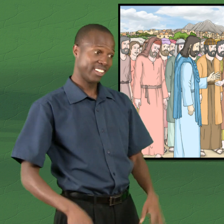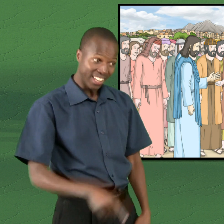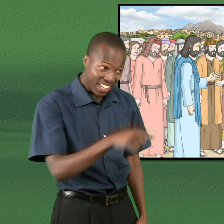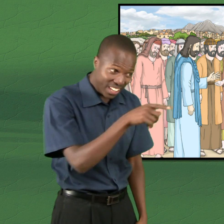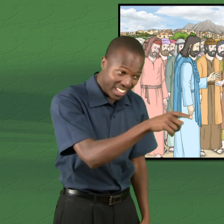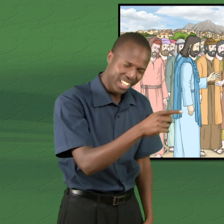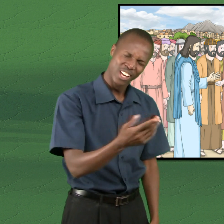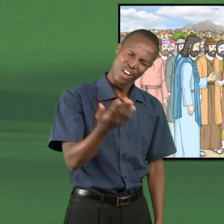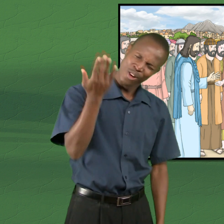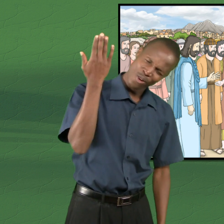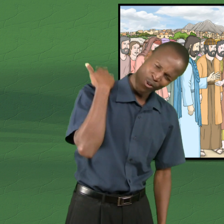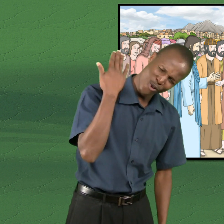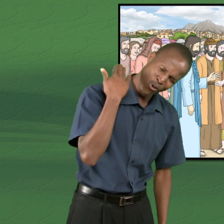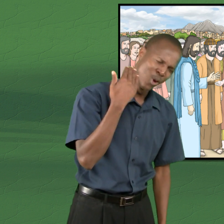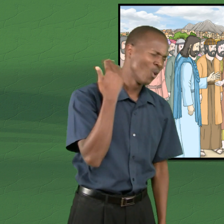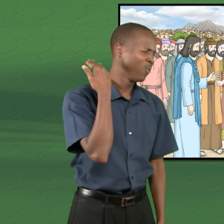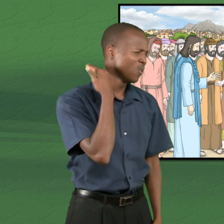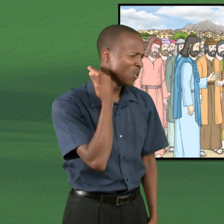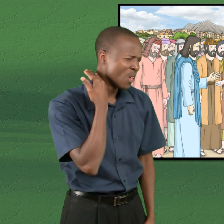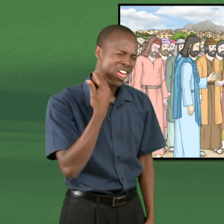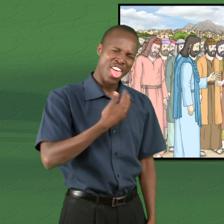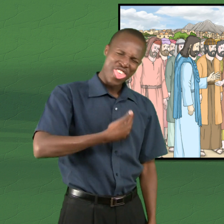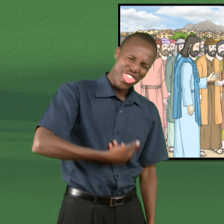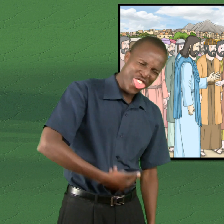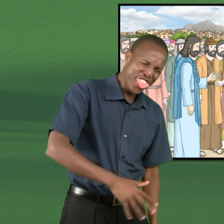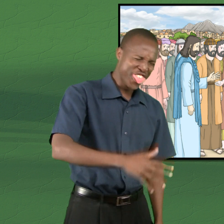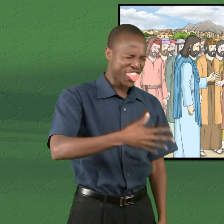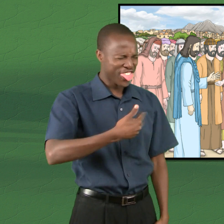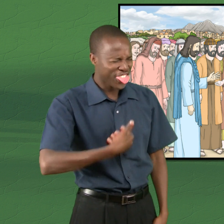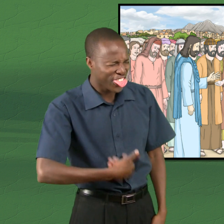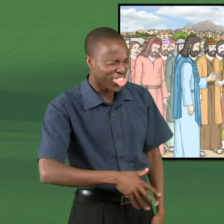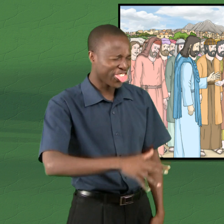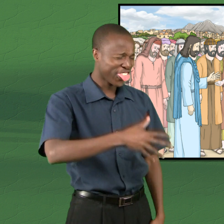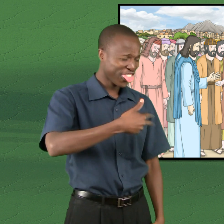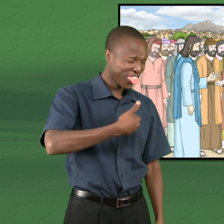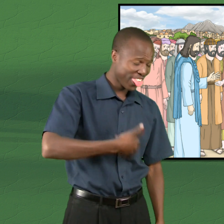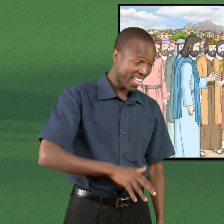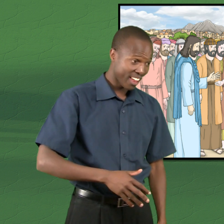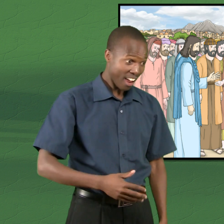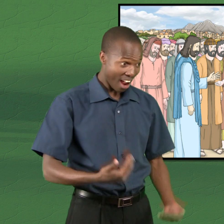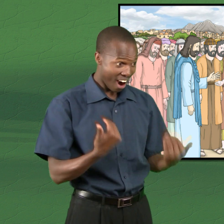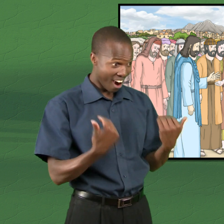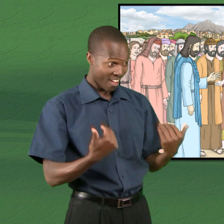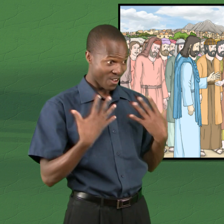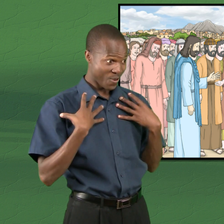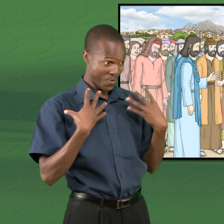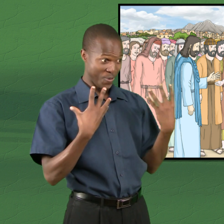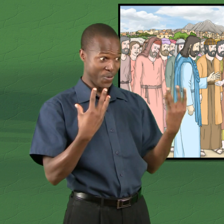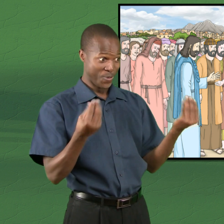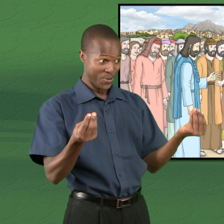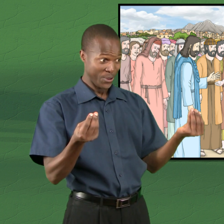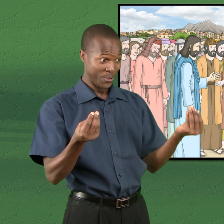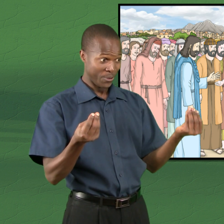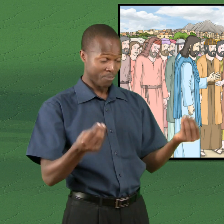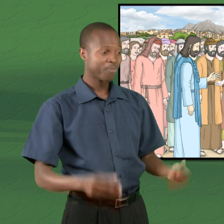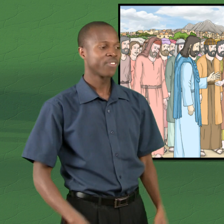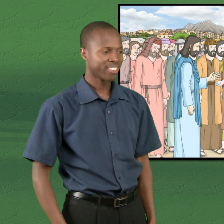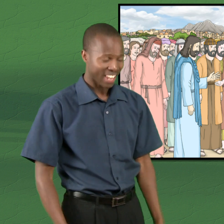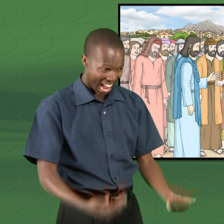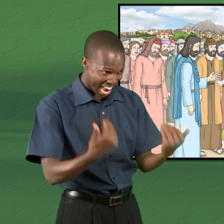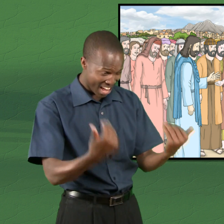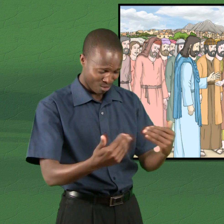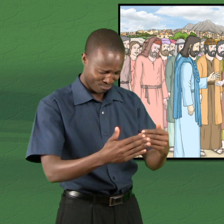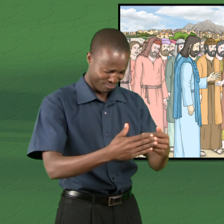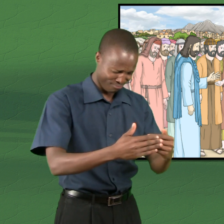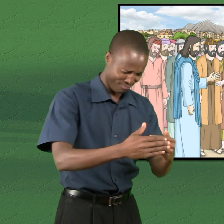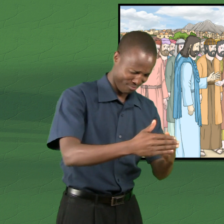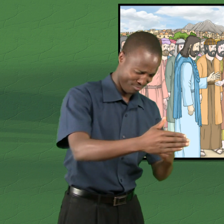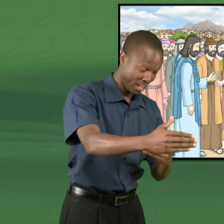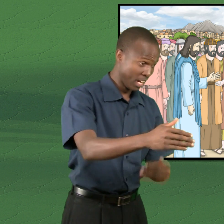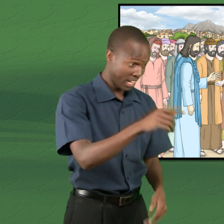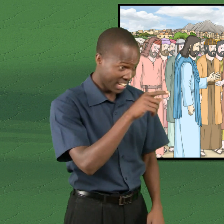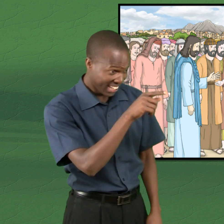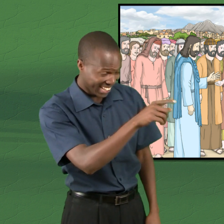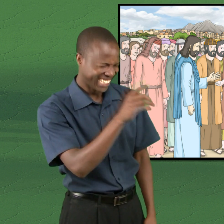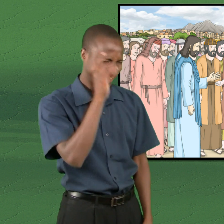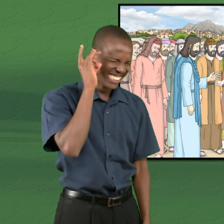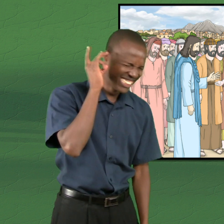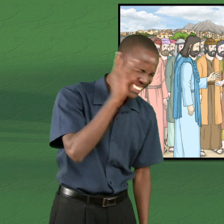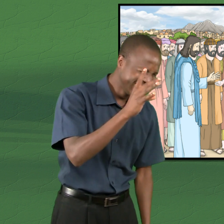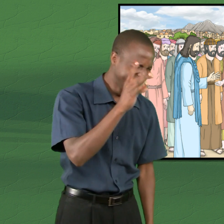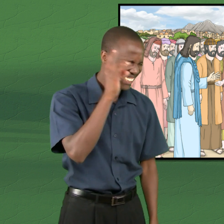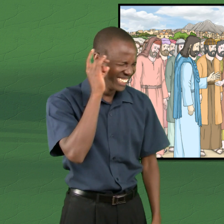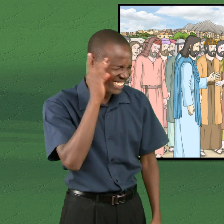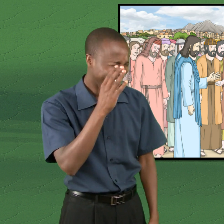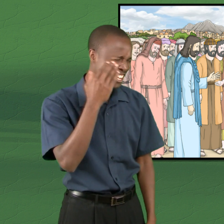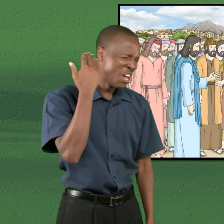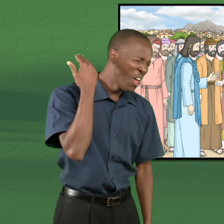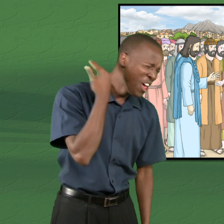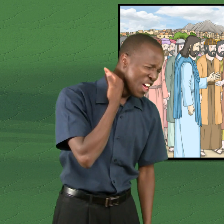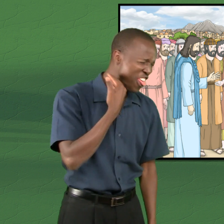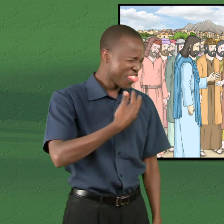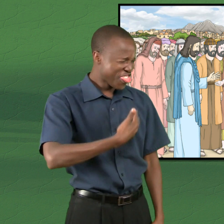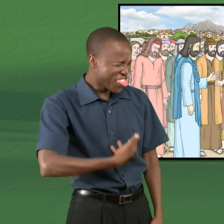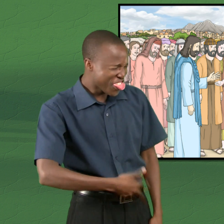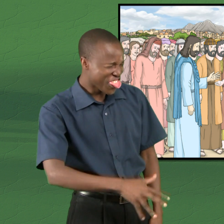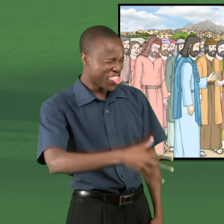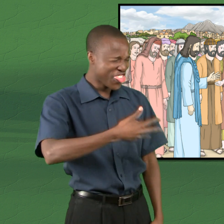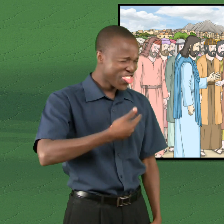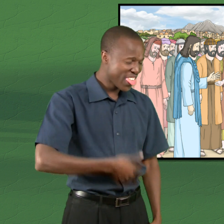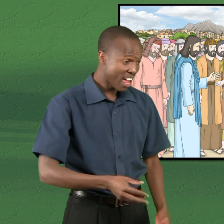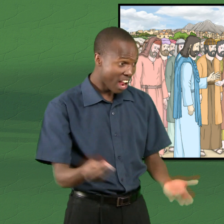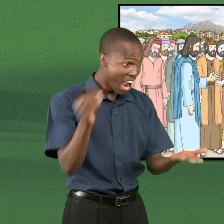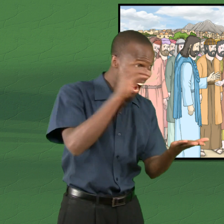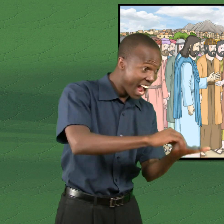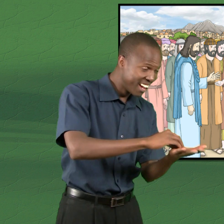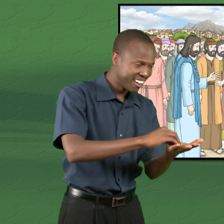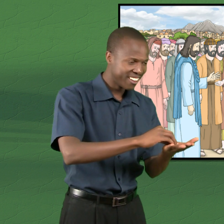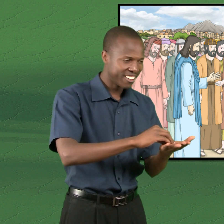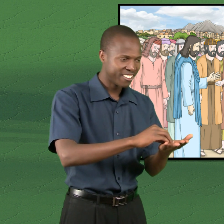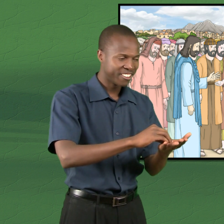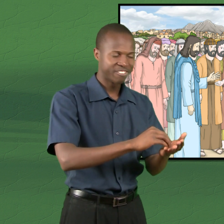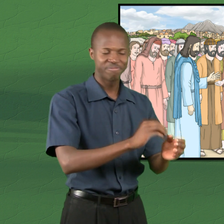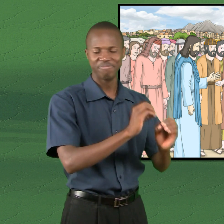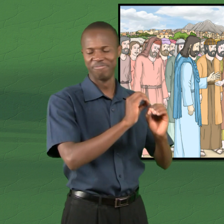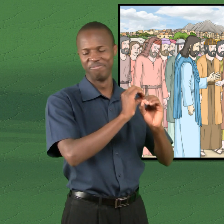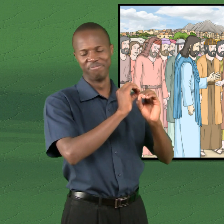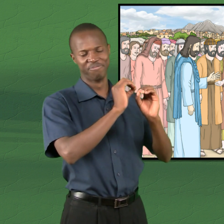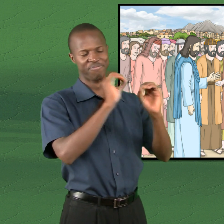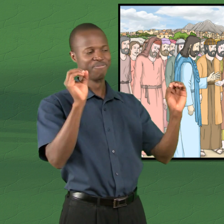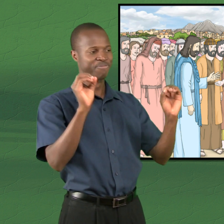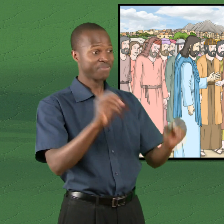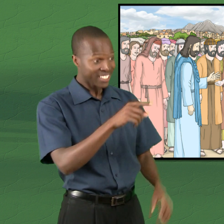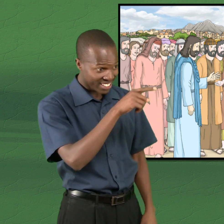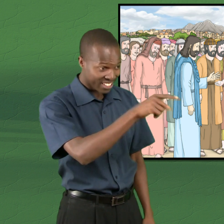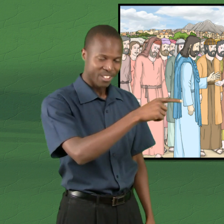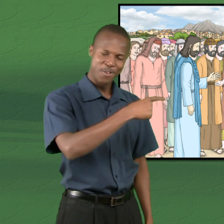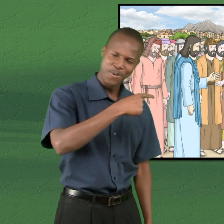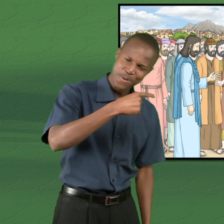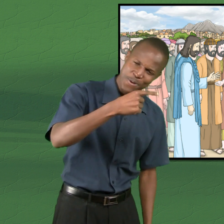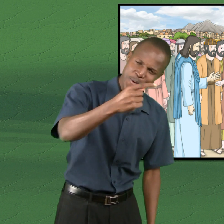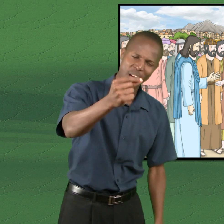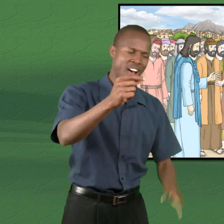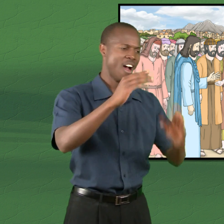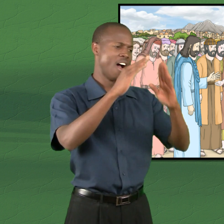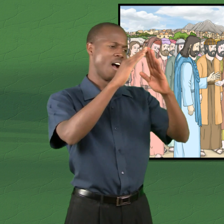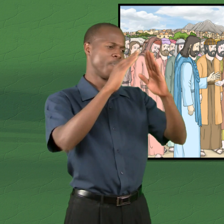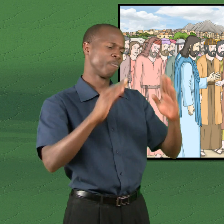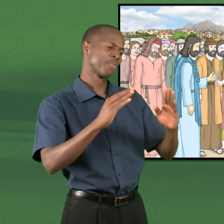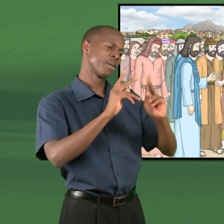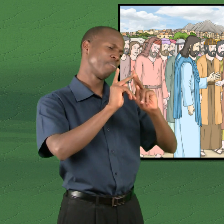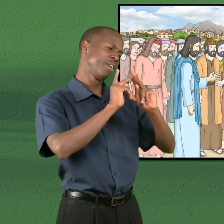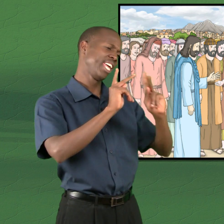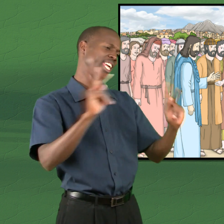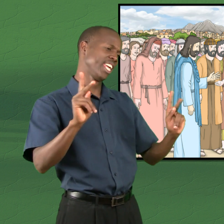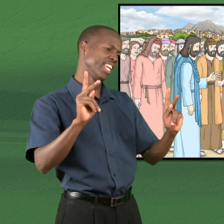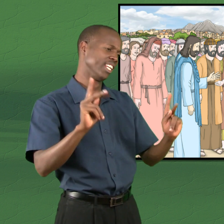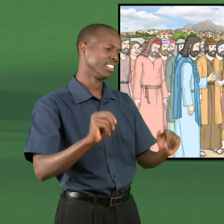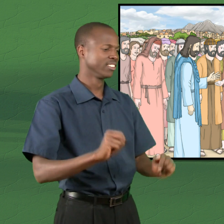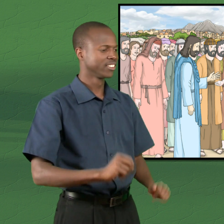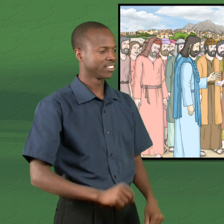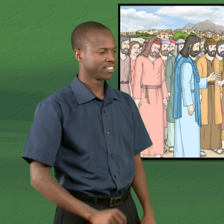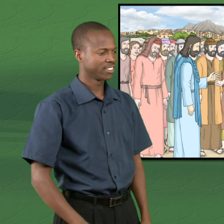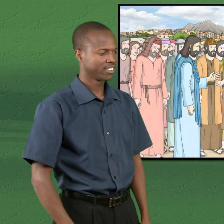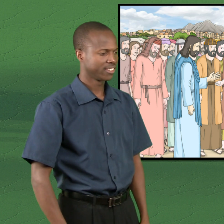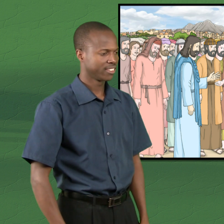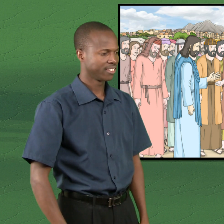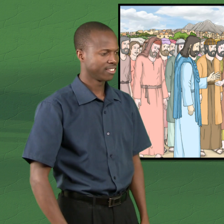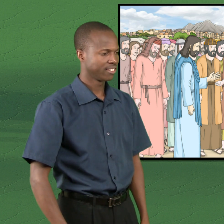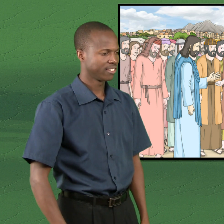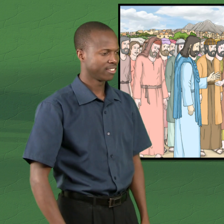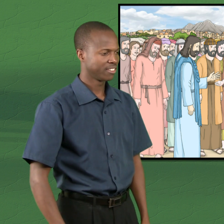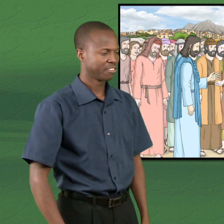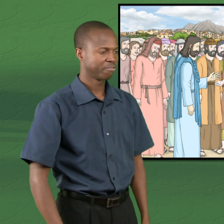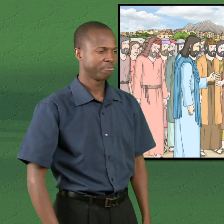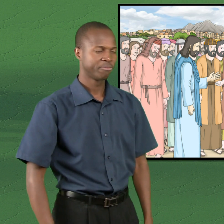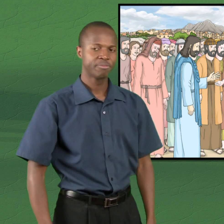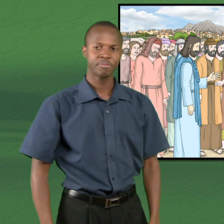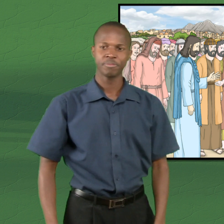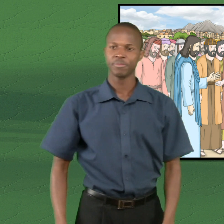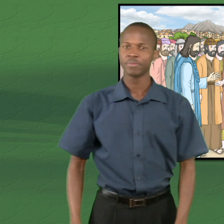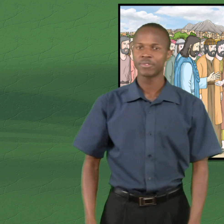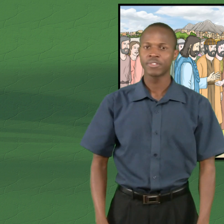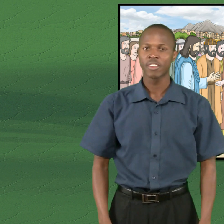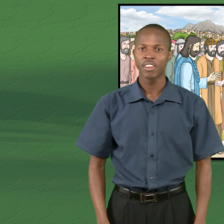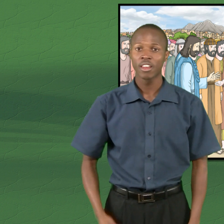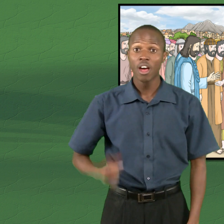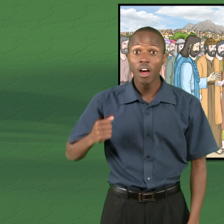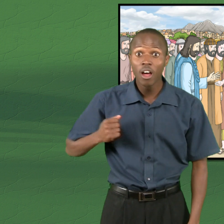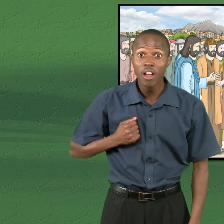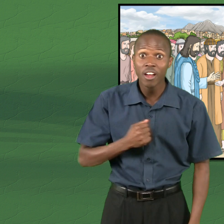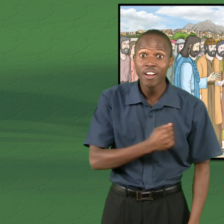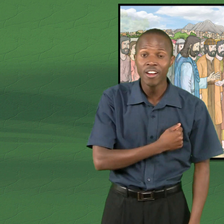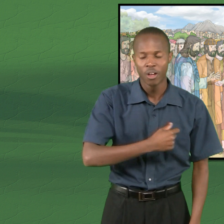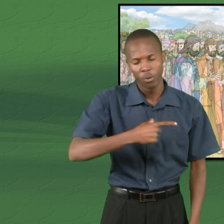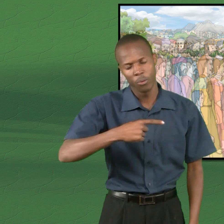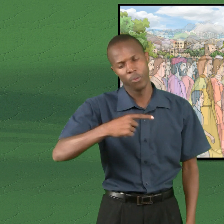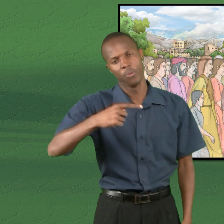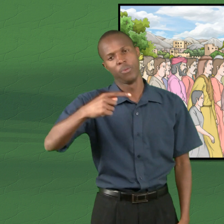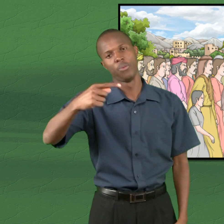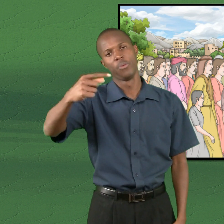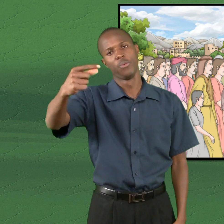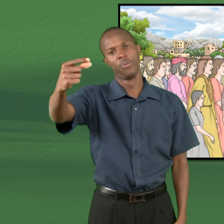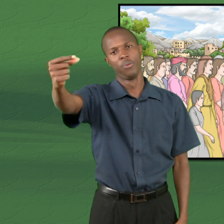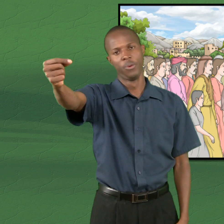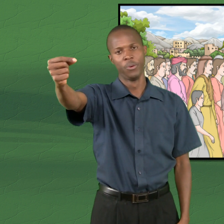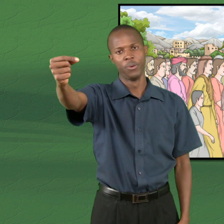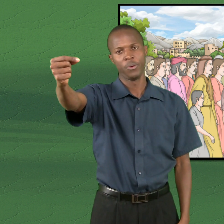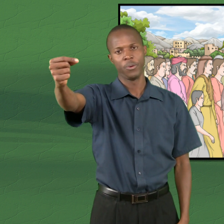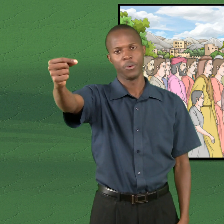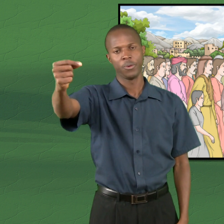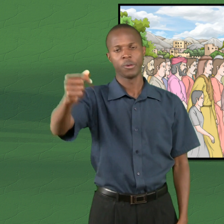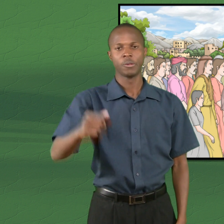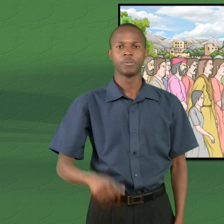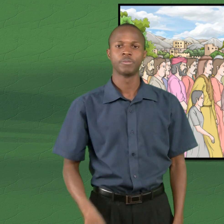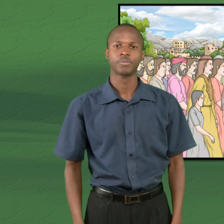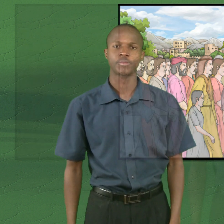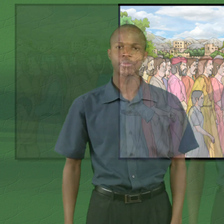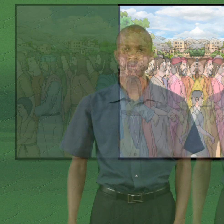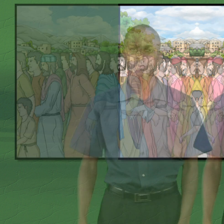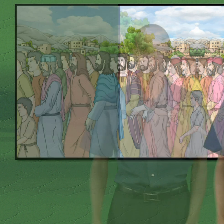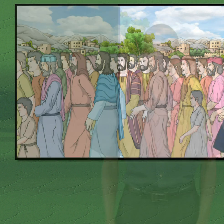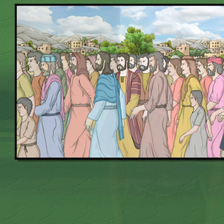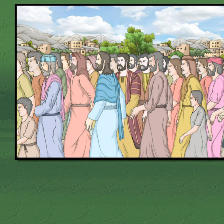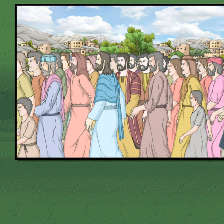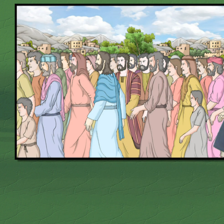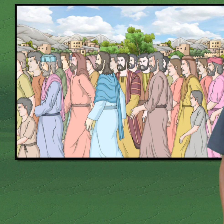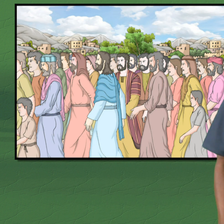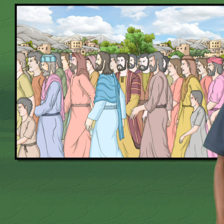“Daughter,” said Jesus, “your faith has healed you. Go in peace and be free of your affliction.”